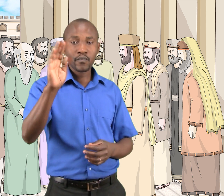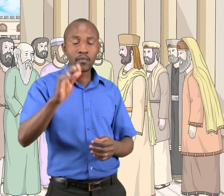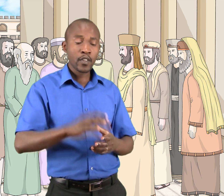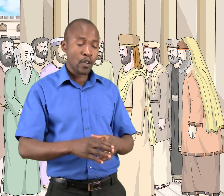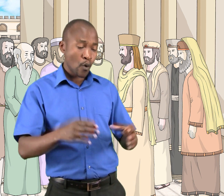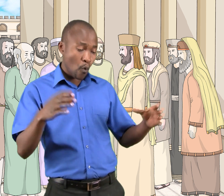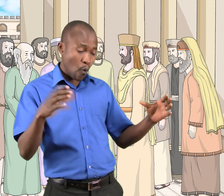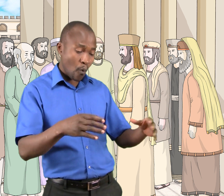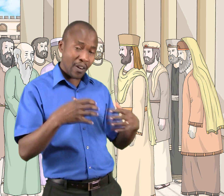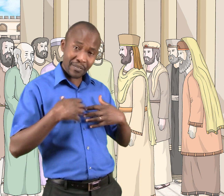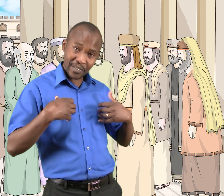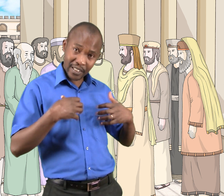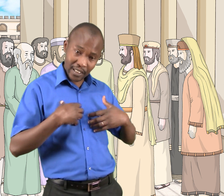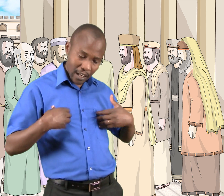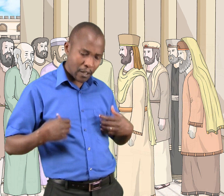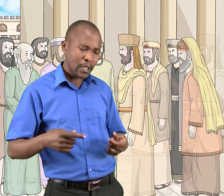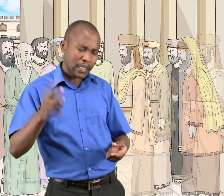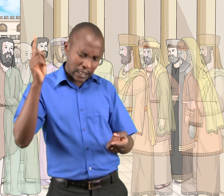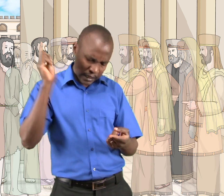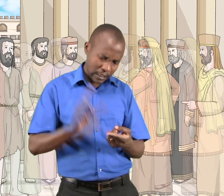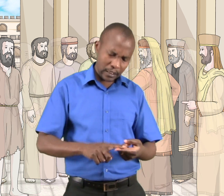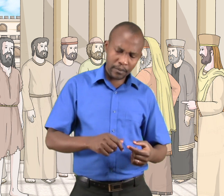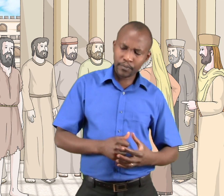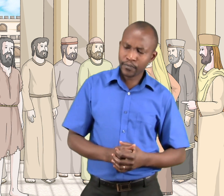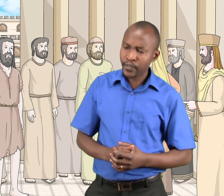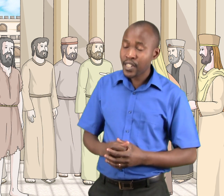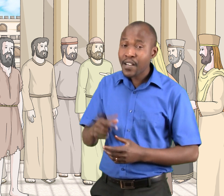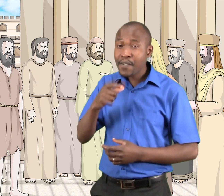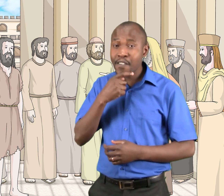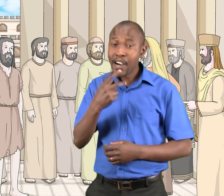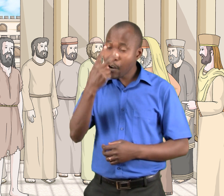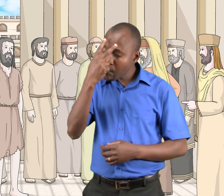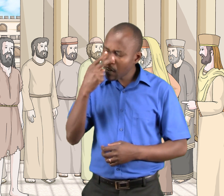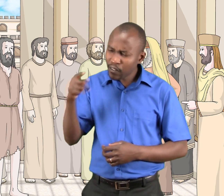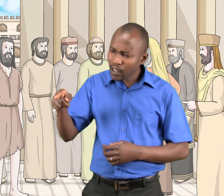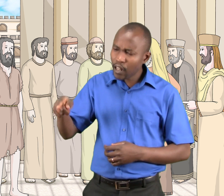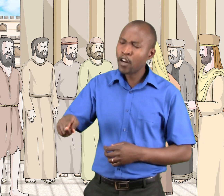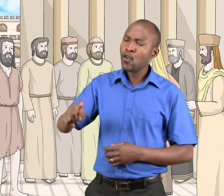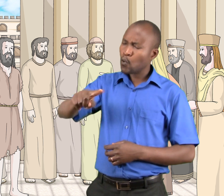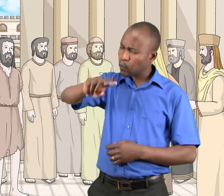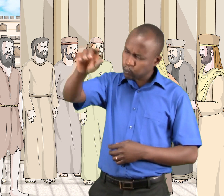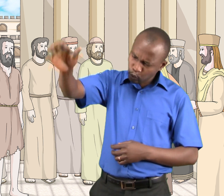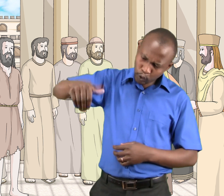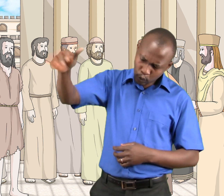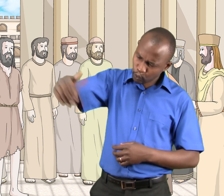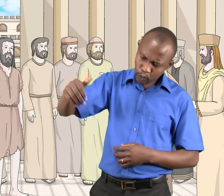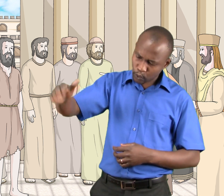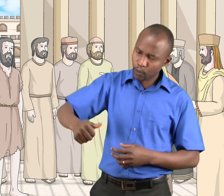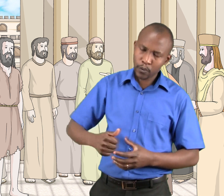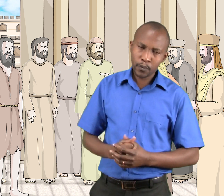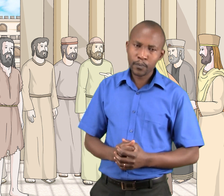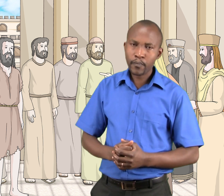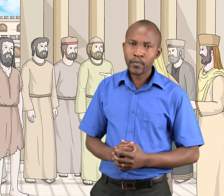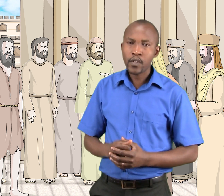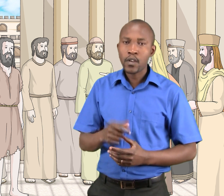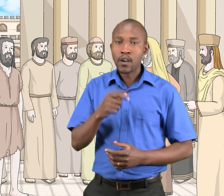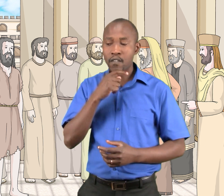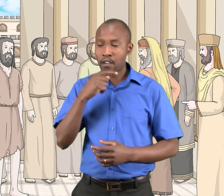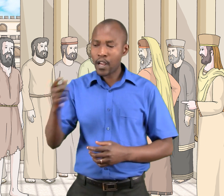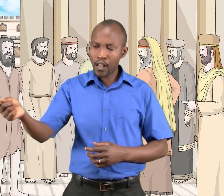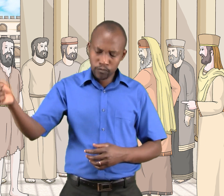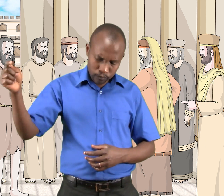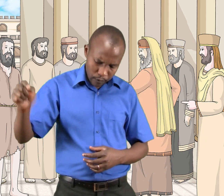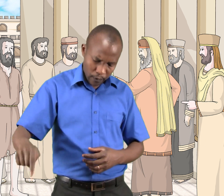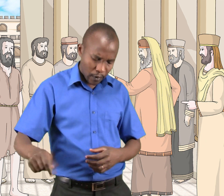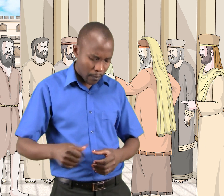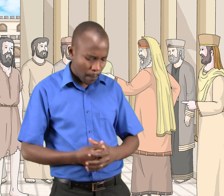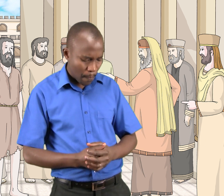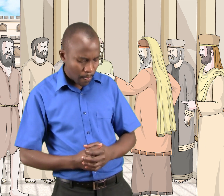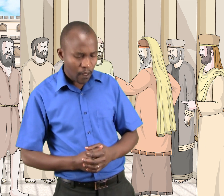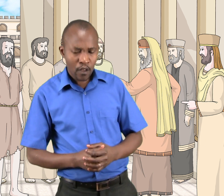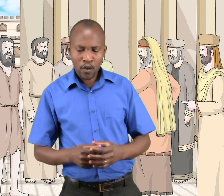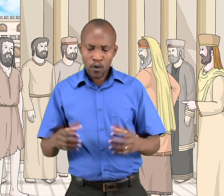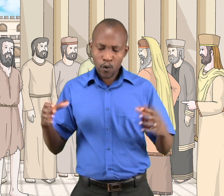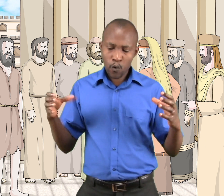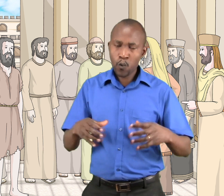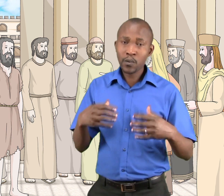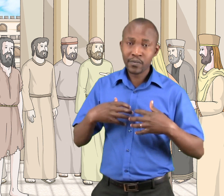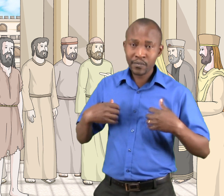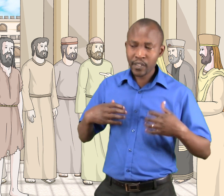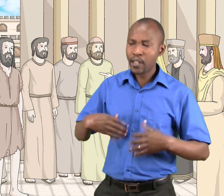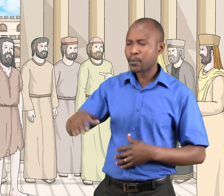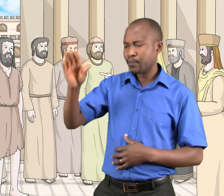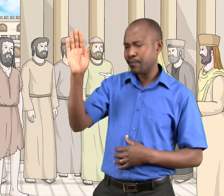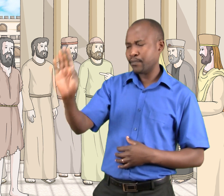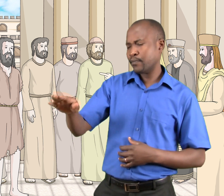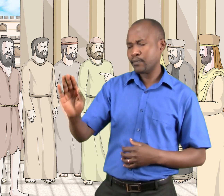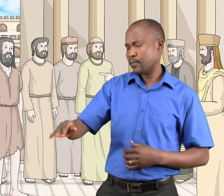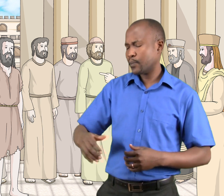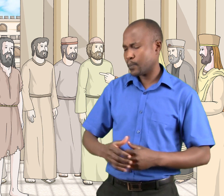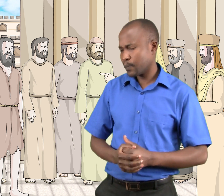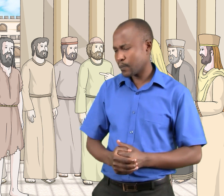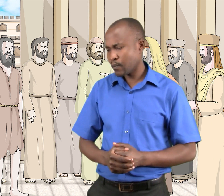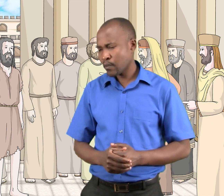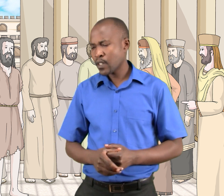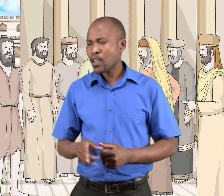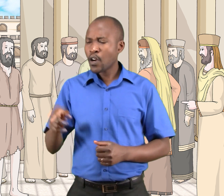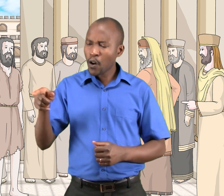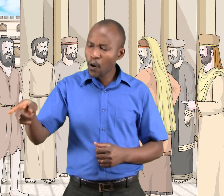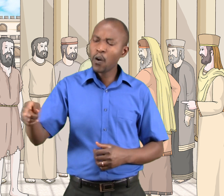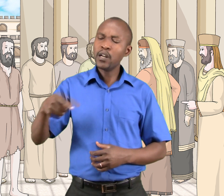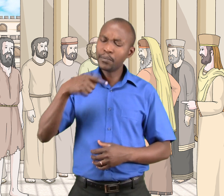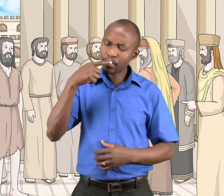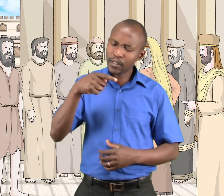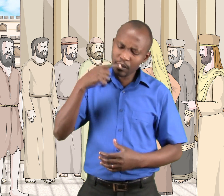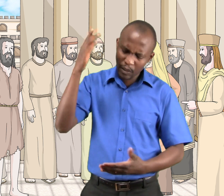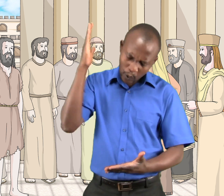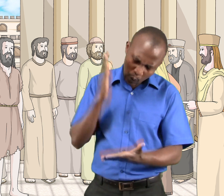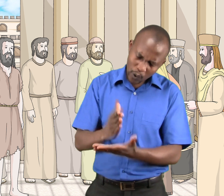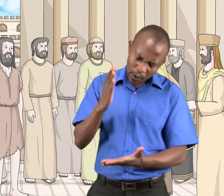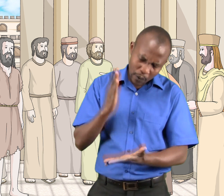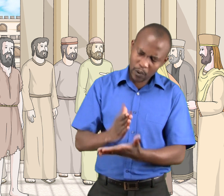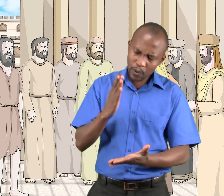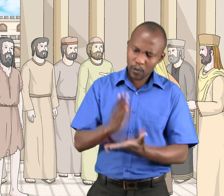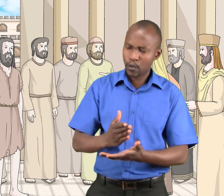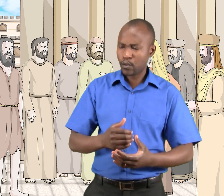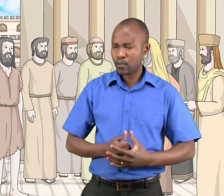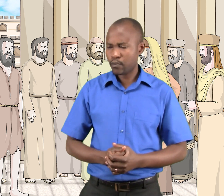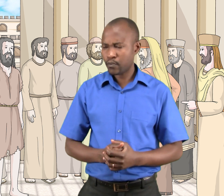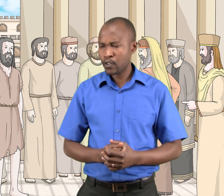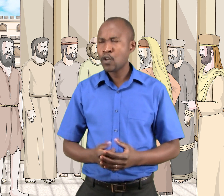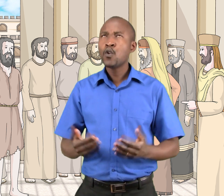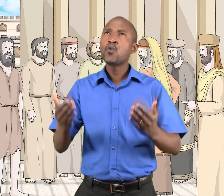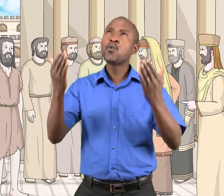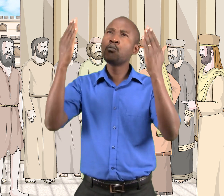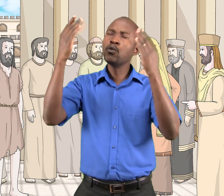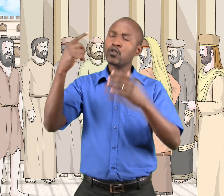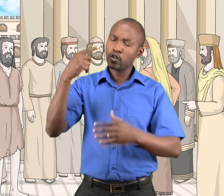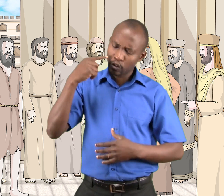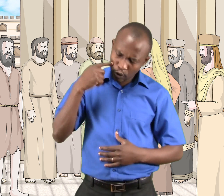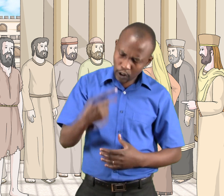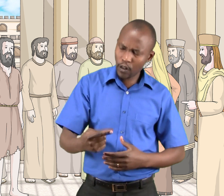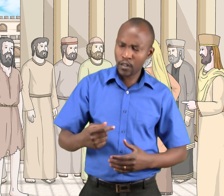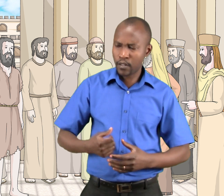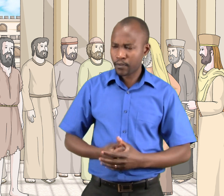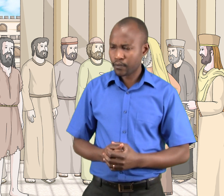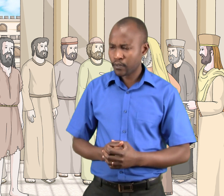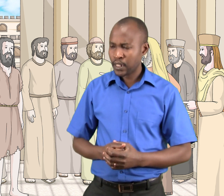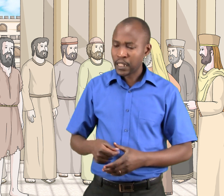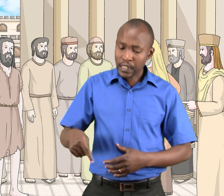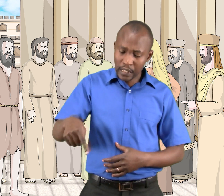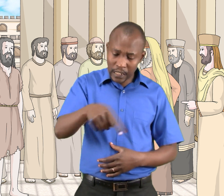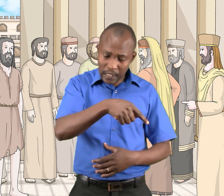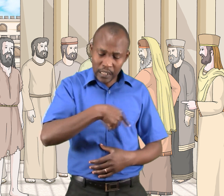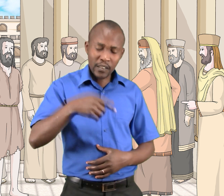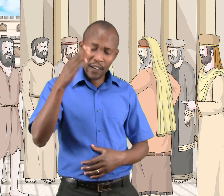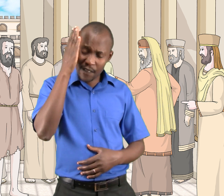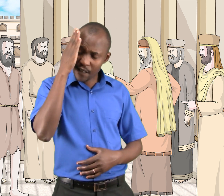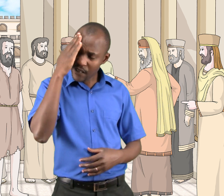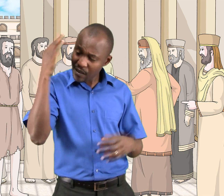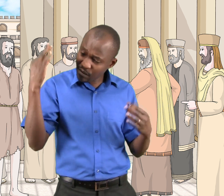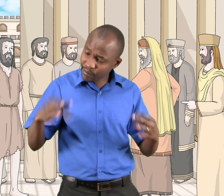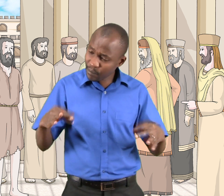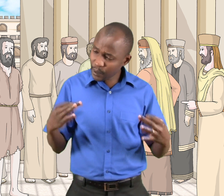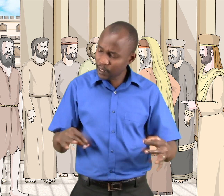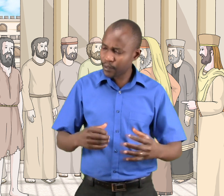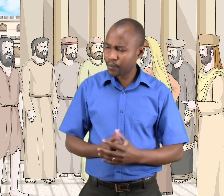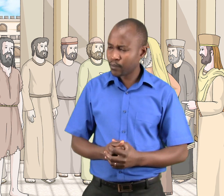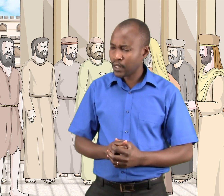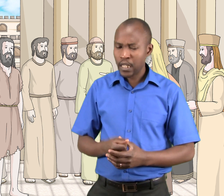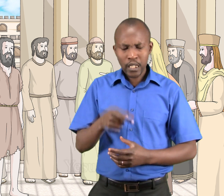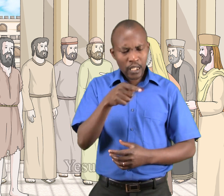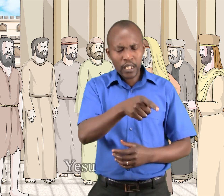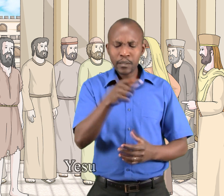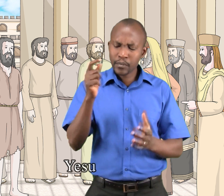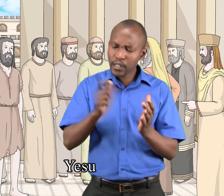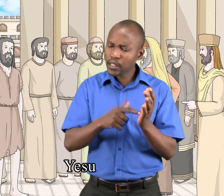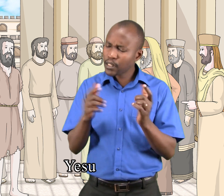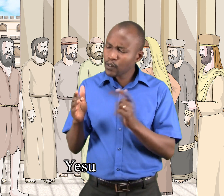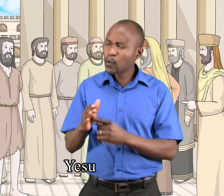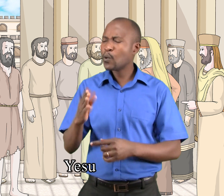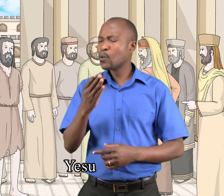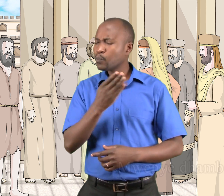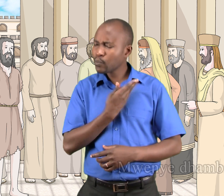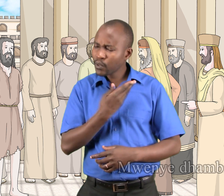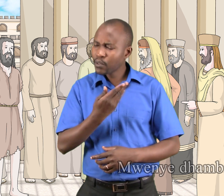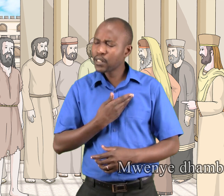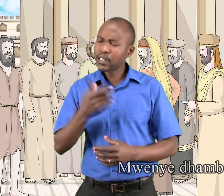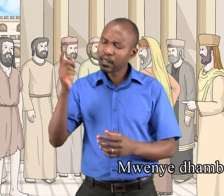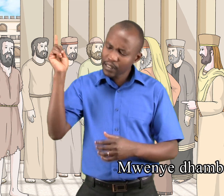So a second time they called for the man who had been blind and said, “Give glory to God!